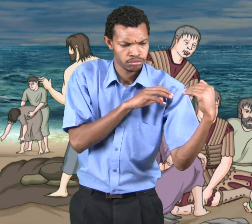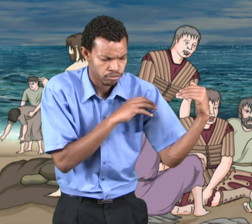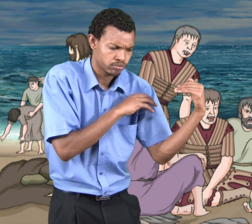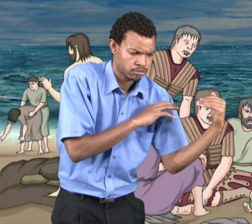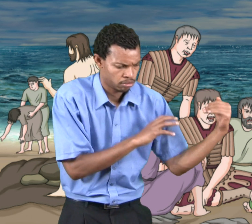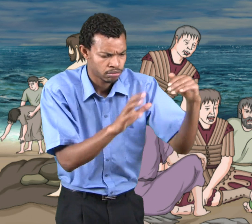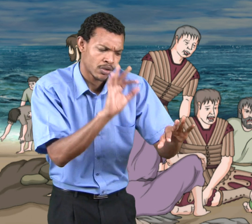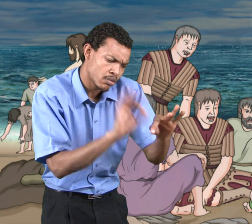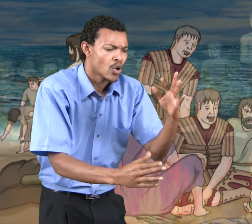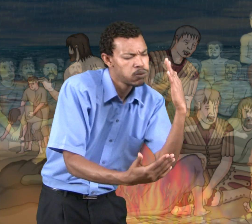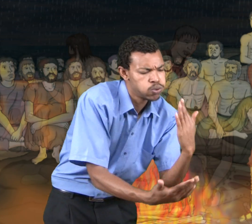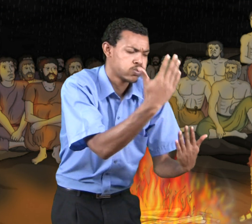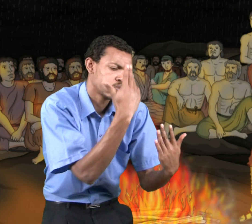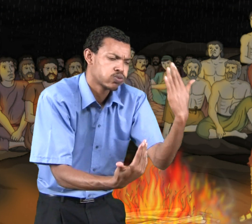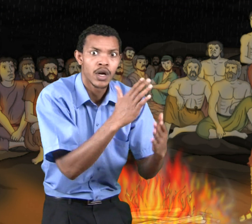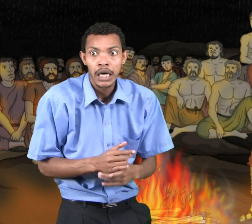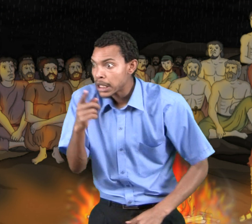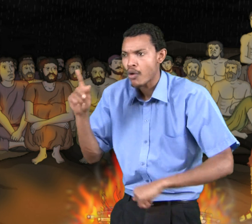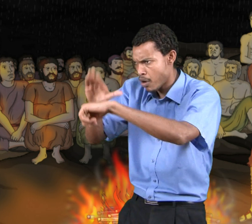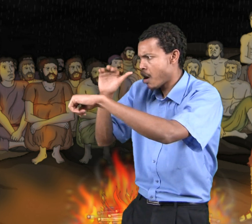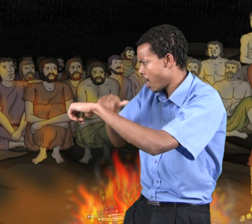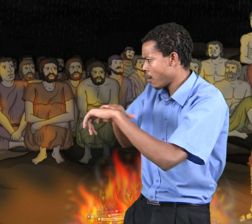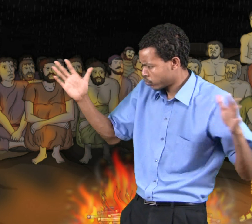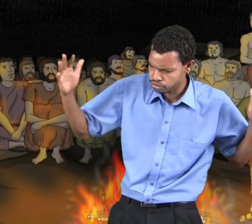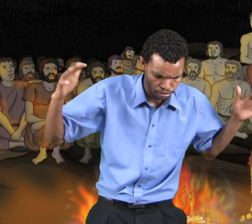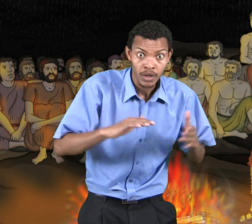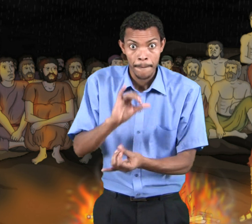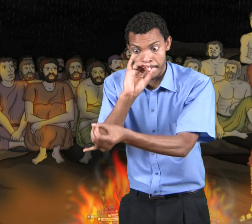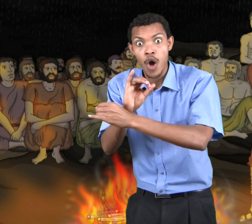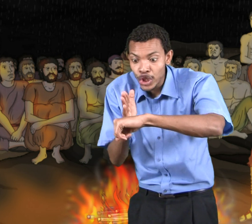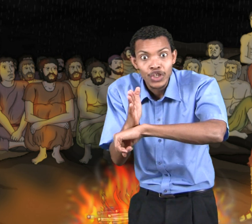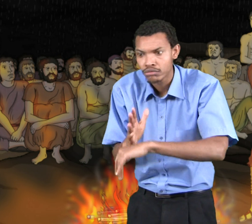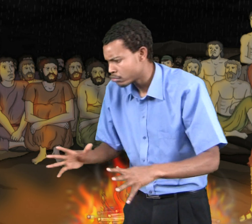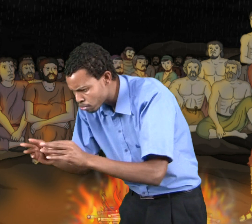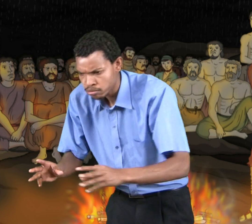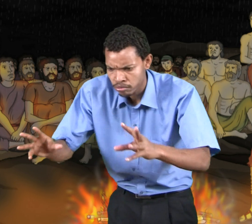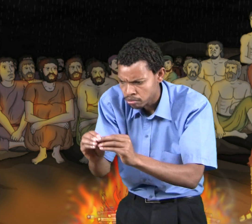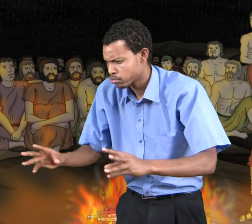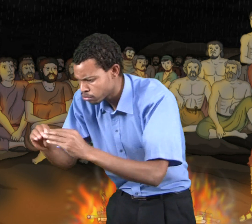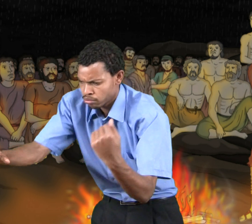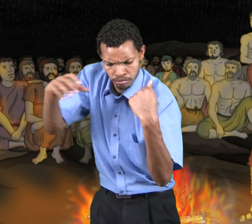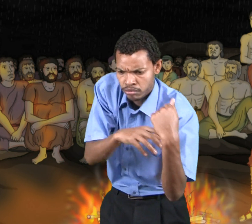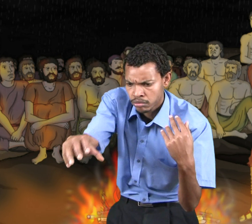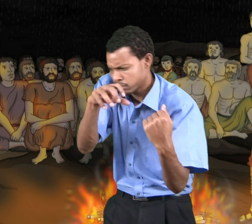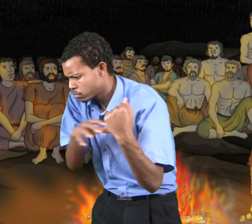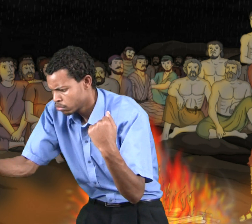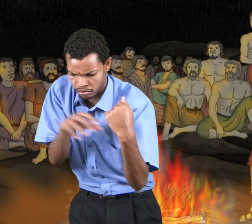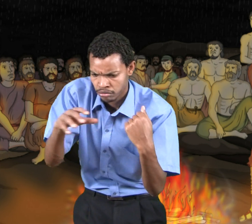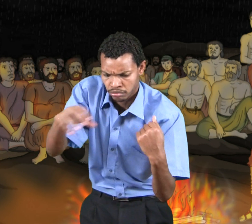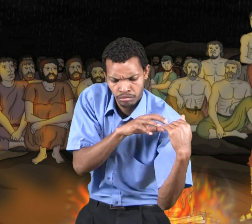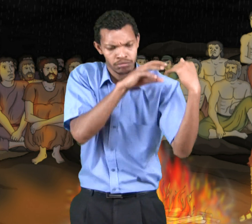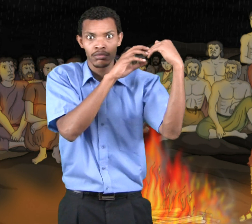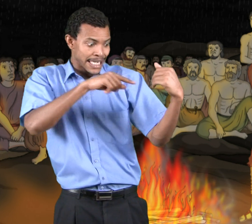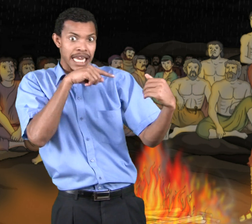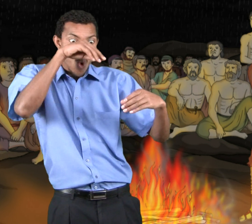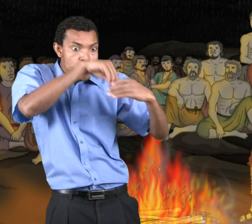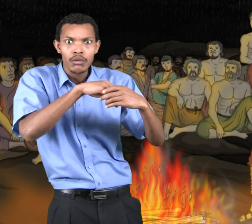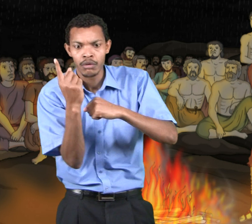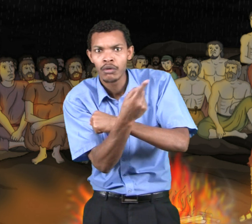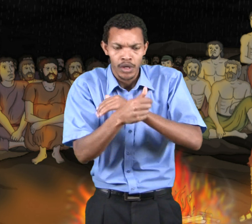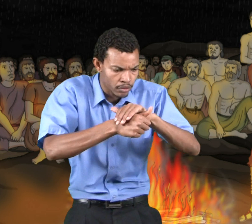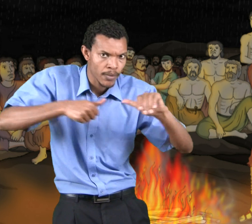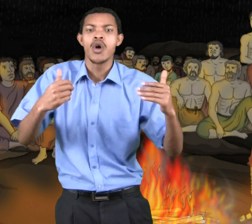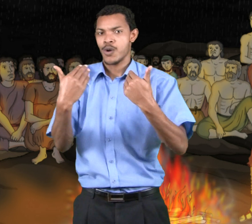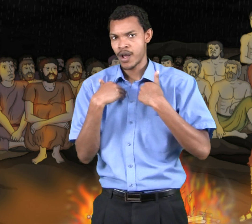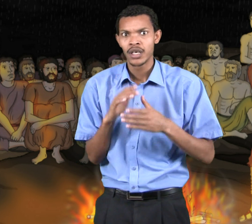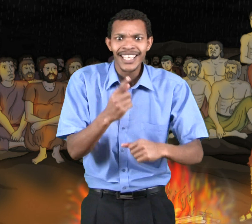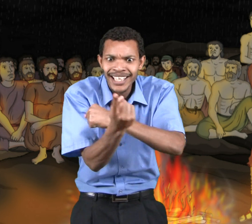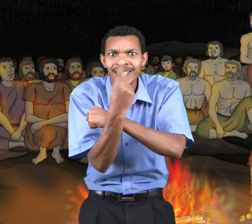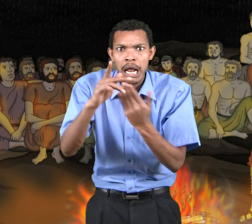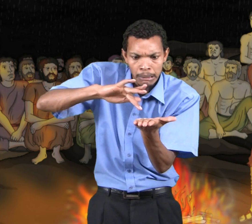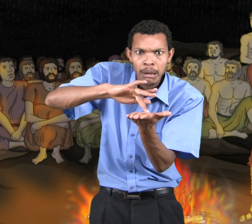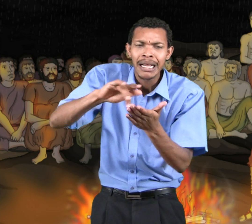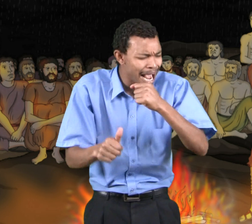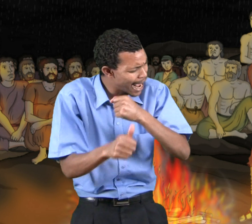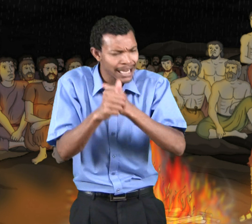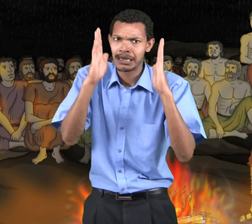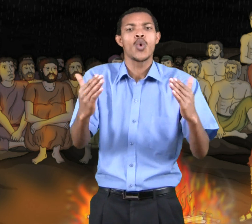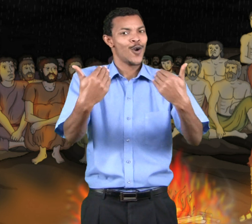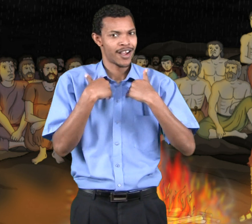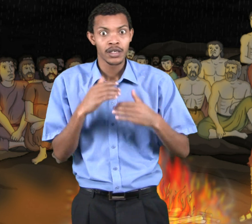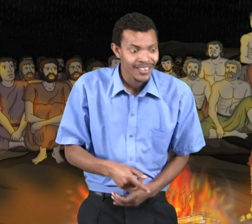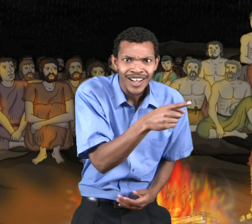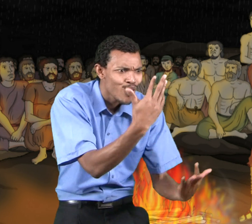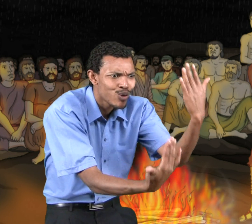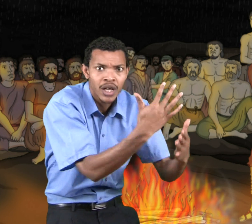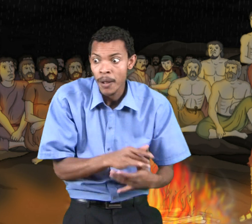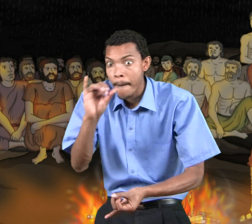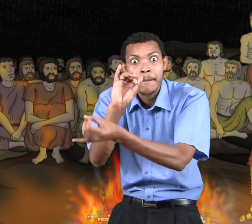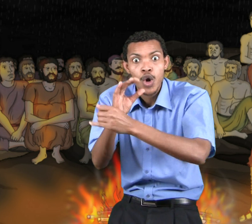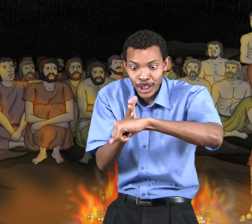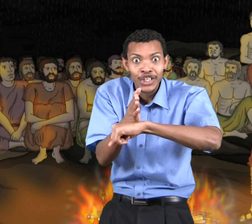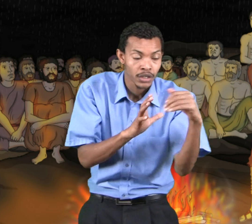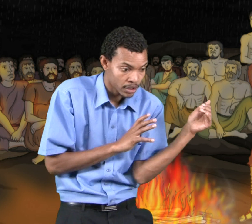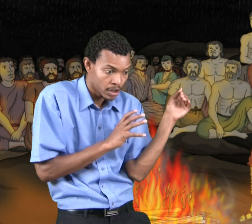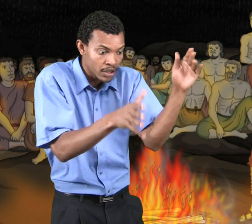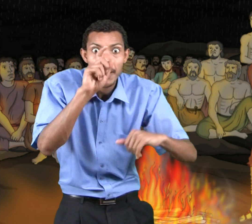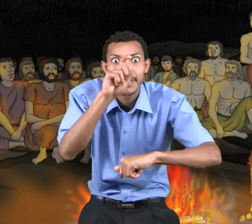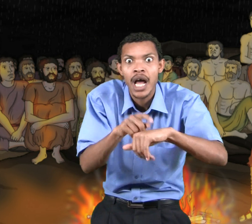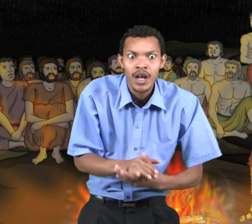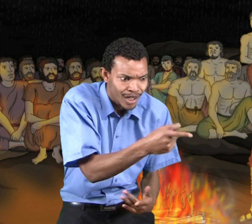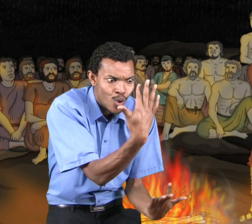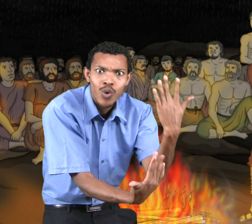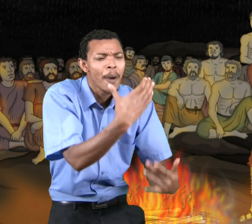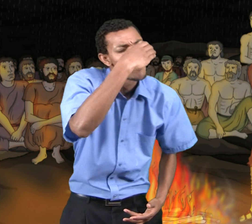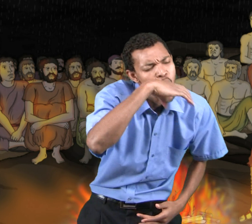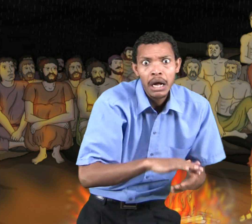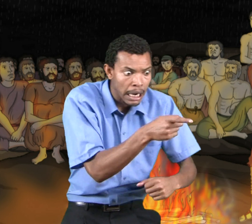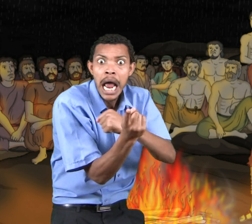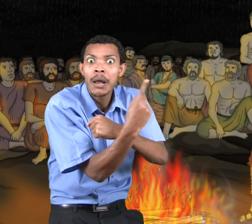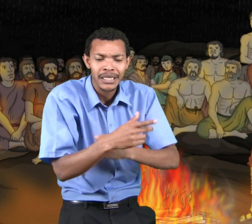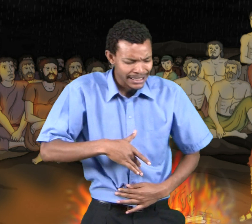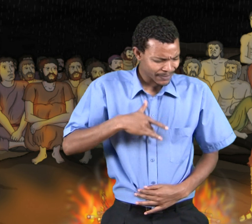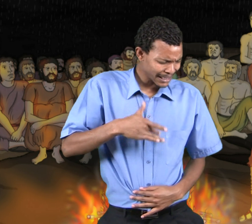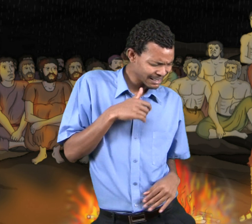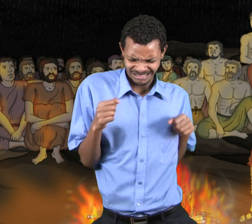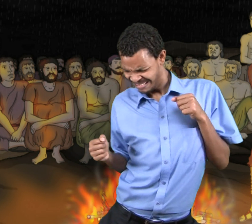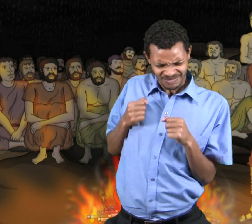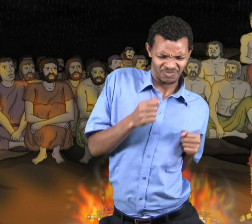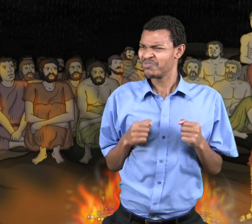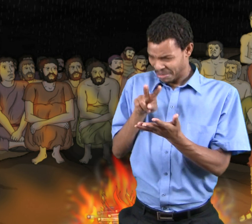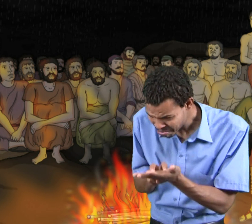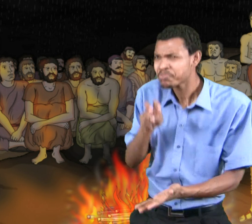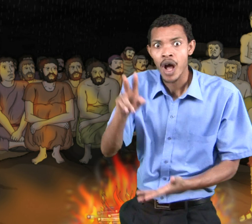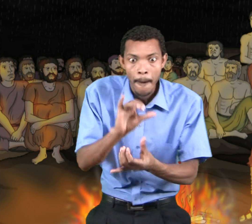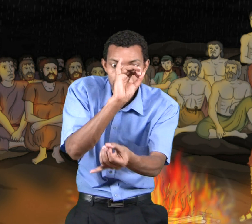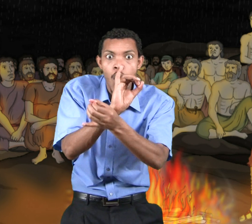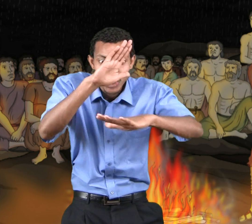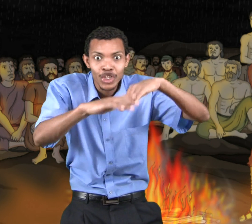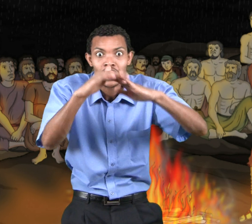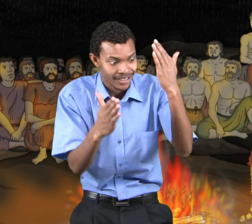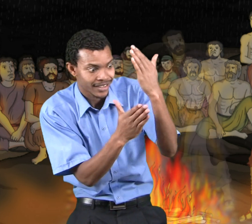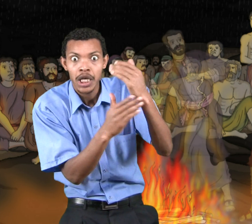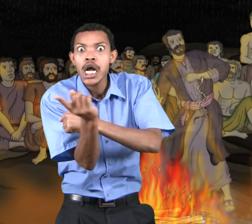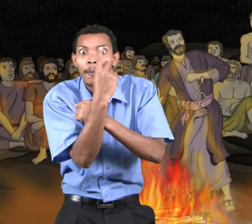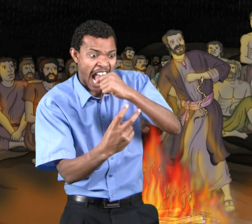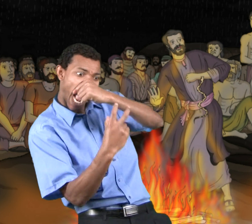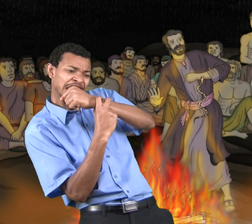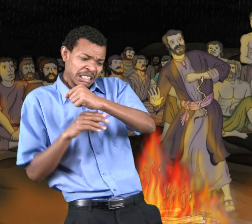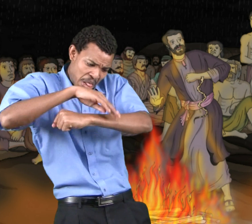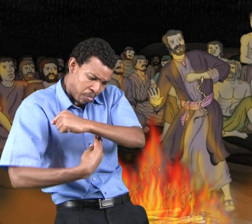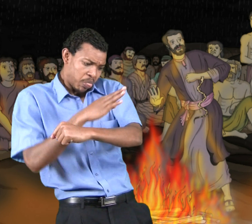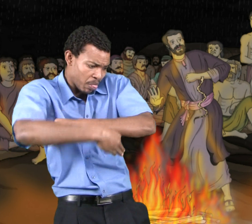They kindled a fire and welcomed all of us because it was raining and cold.